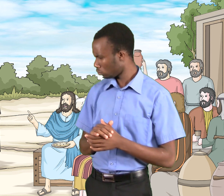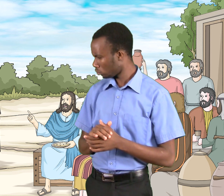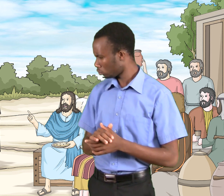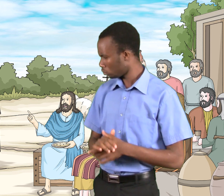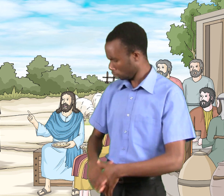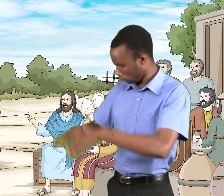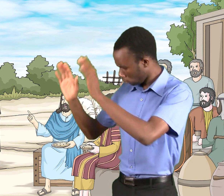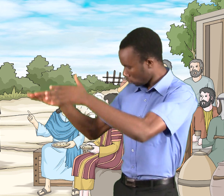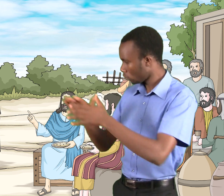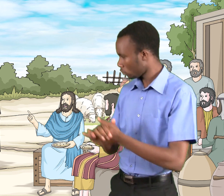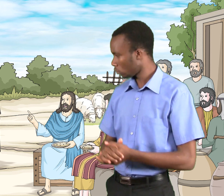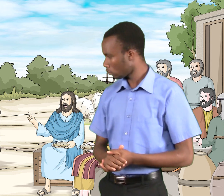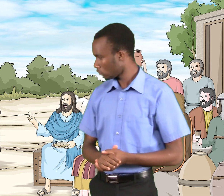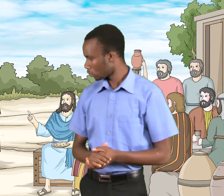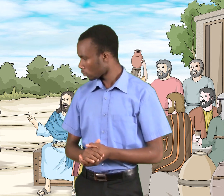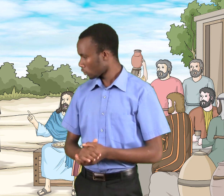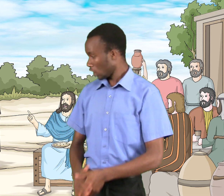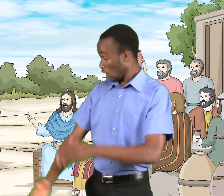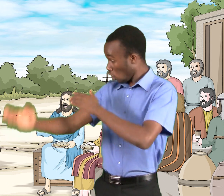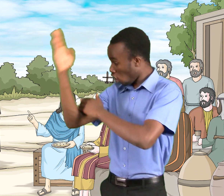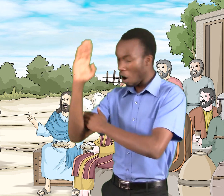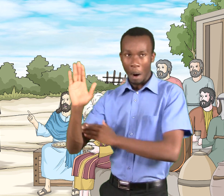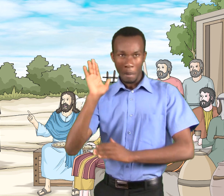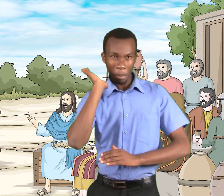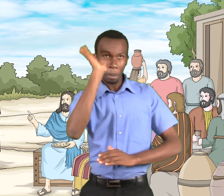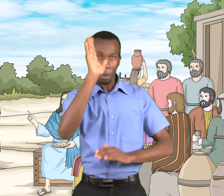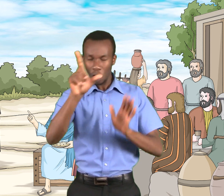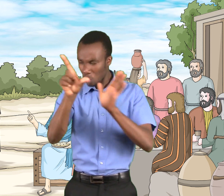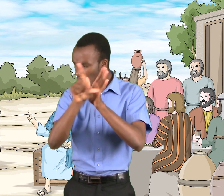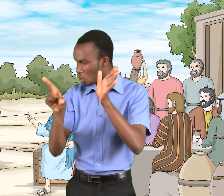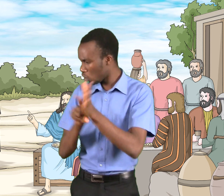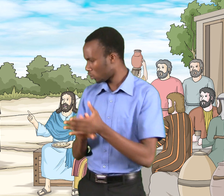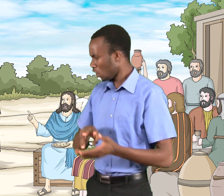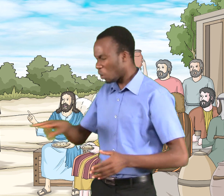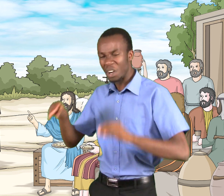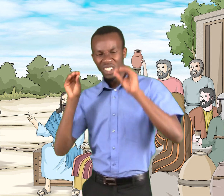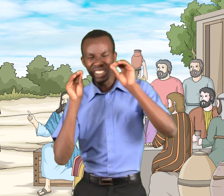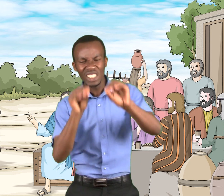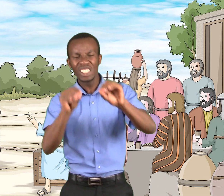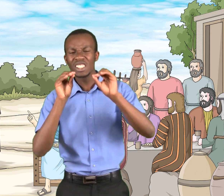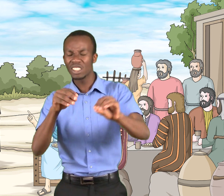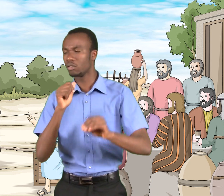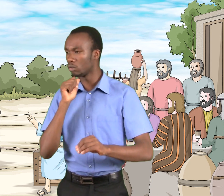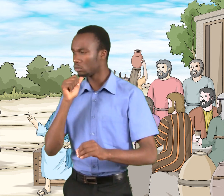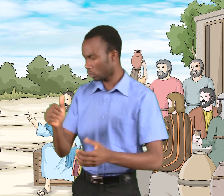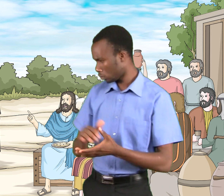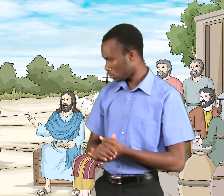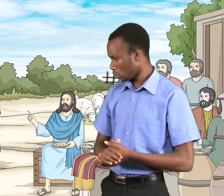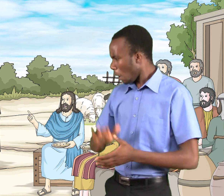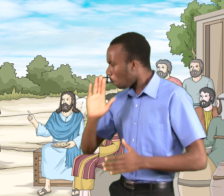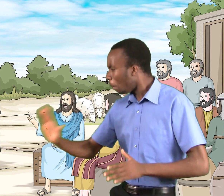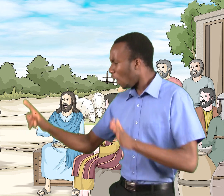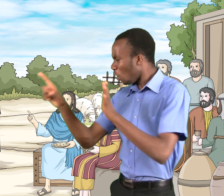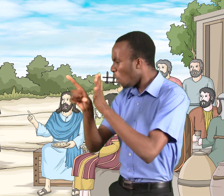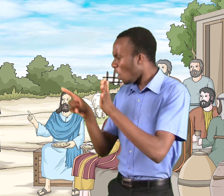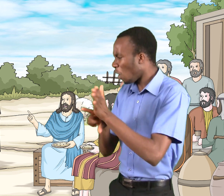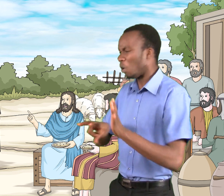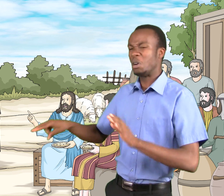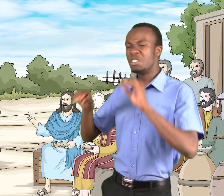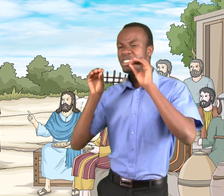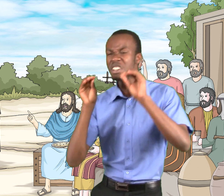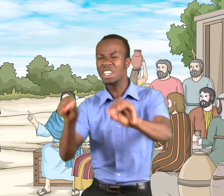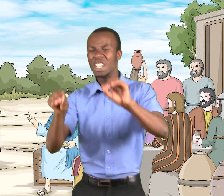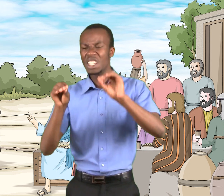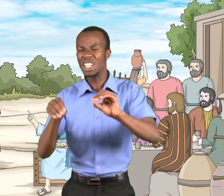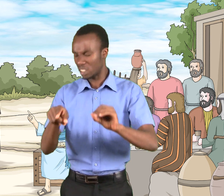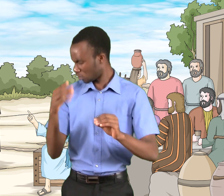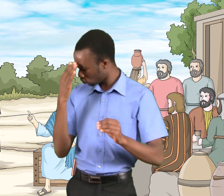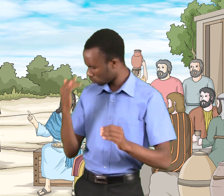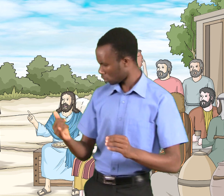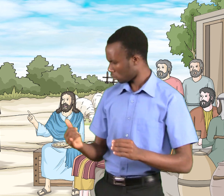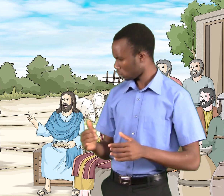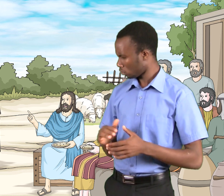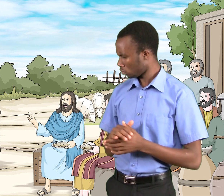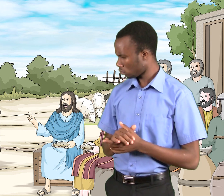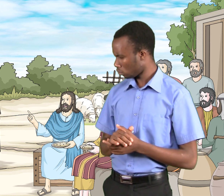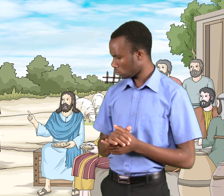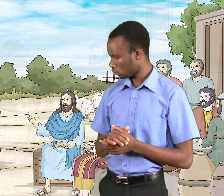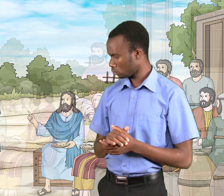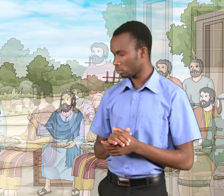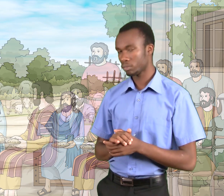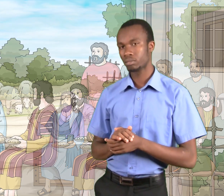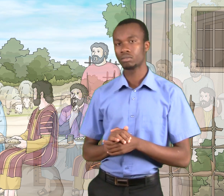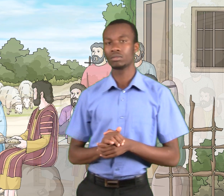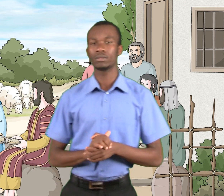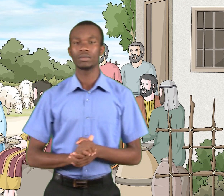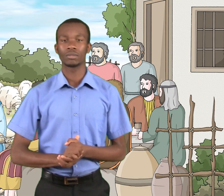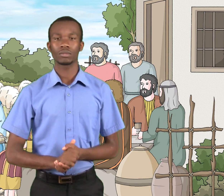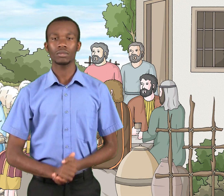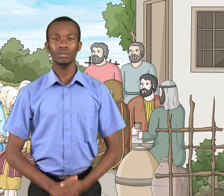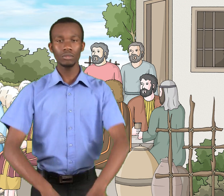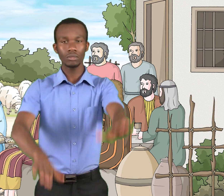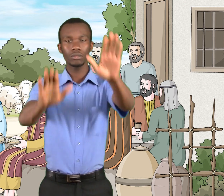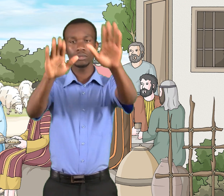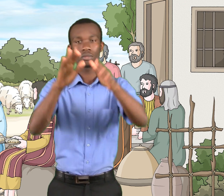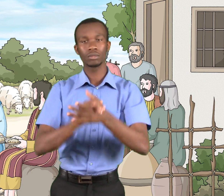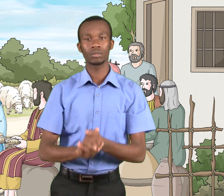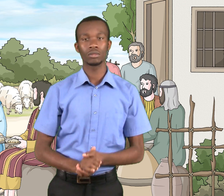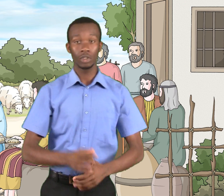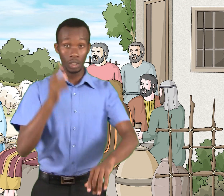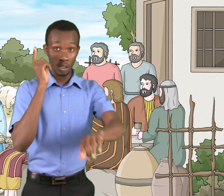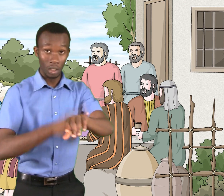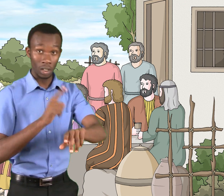A man is not defiled by what enters his mouth, but by what comes out of it.”